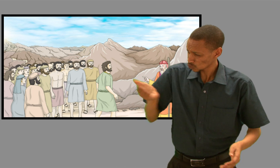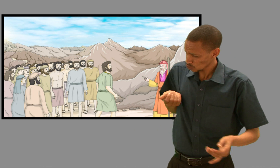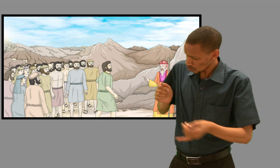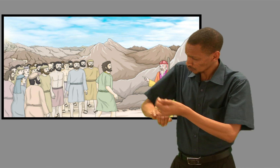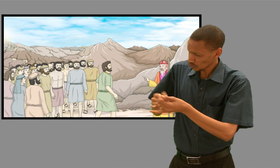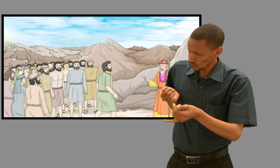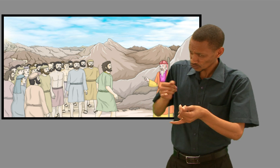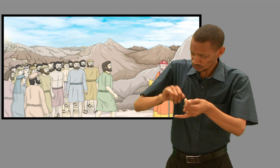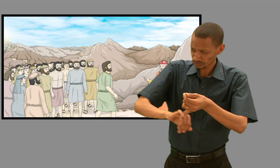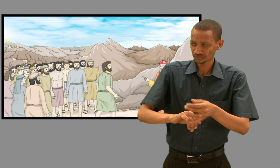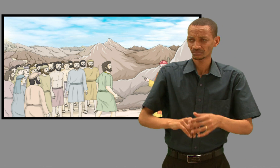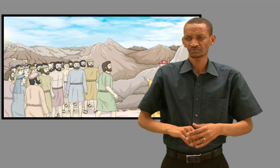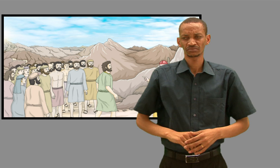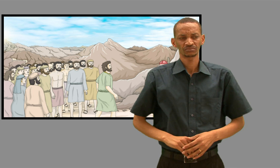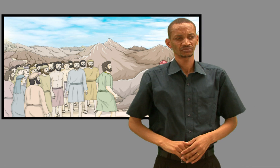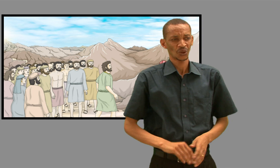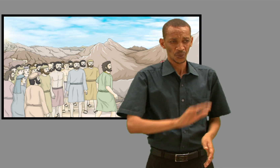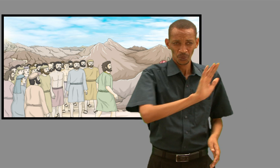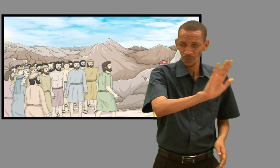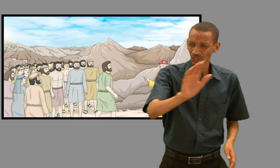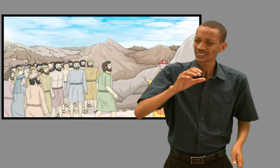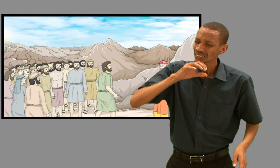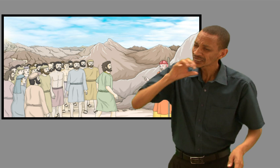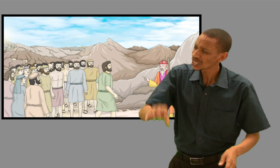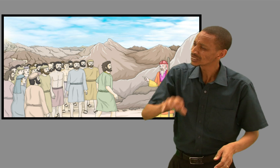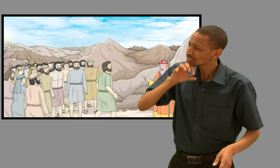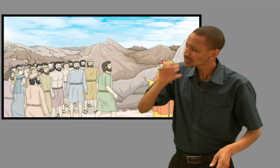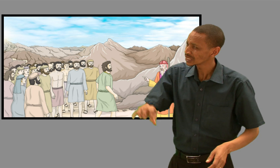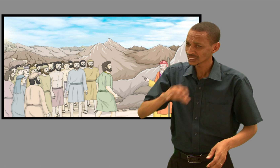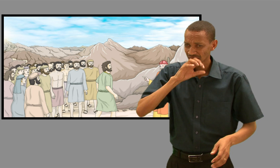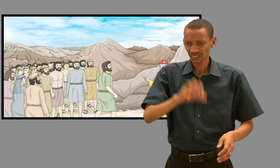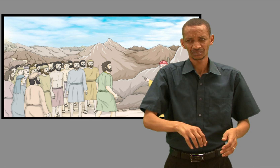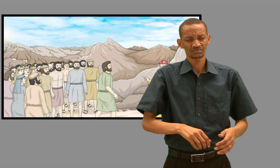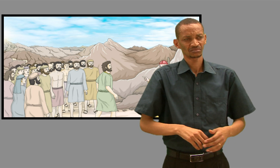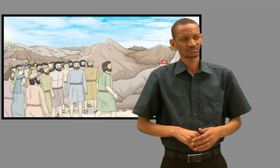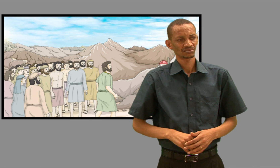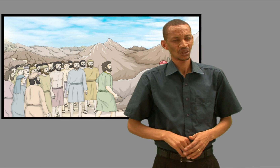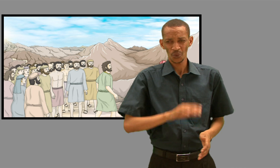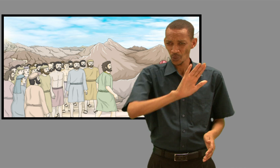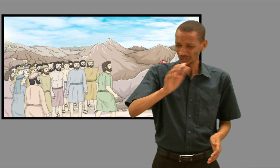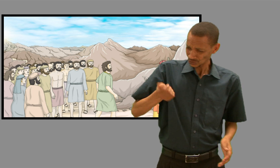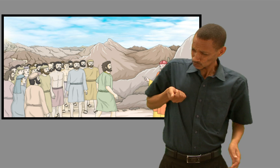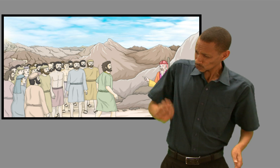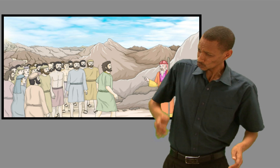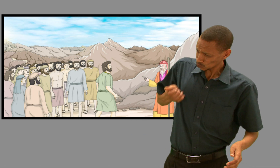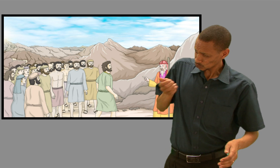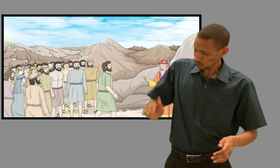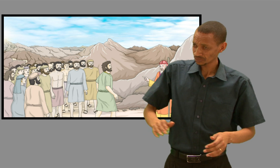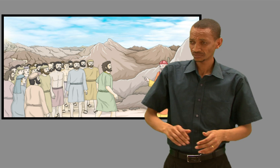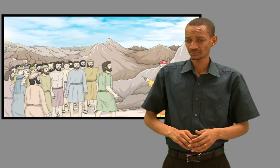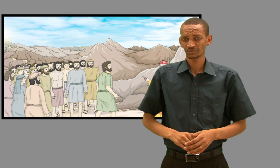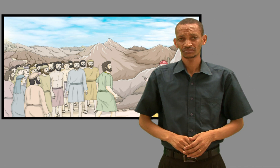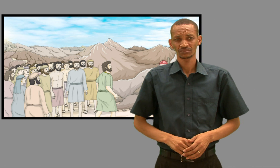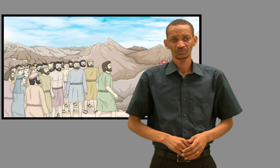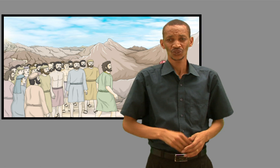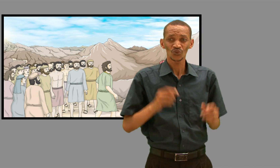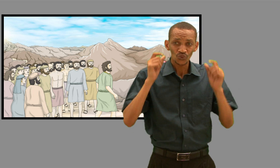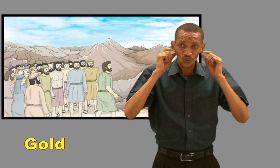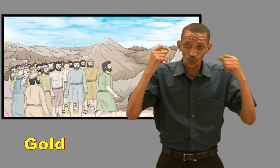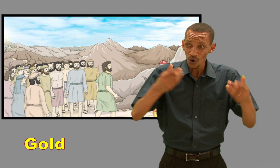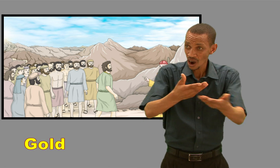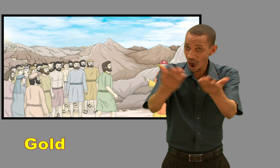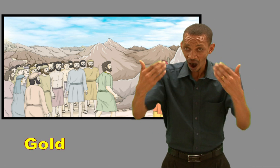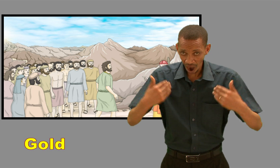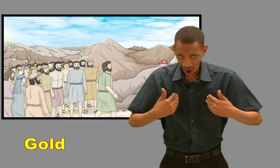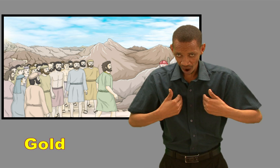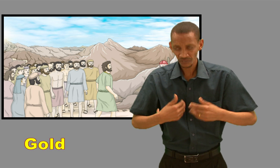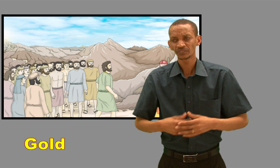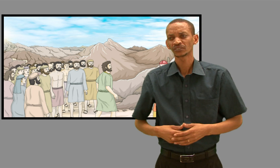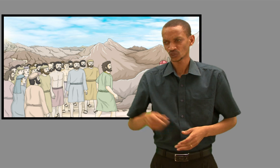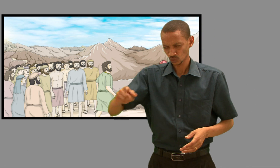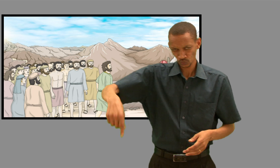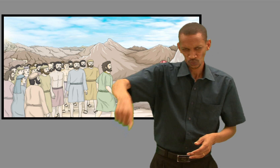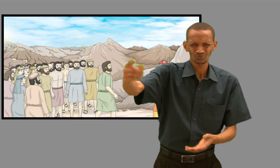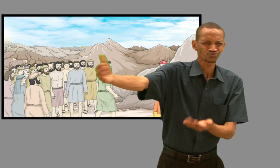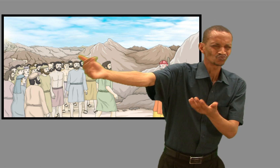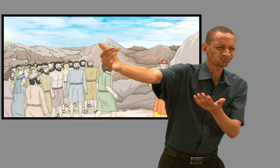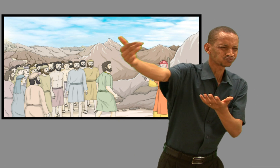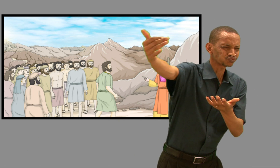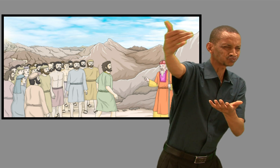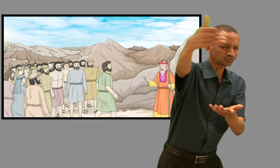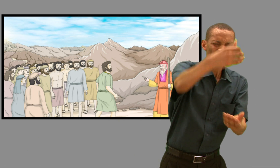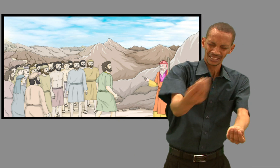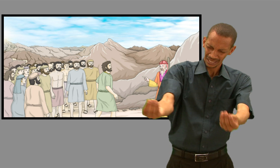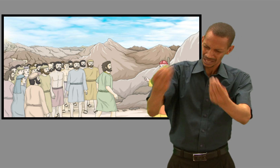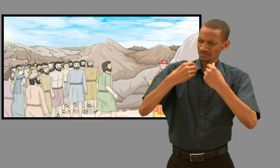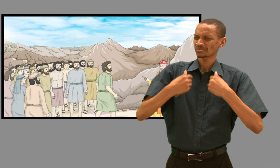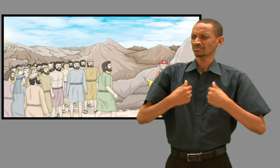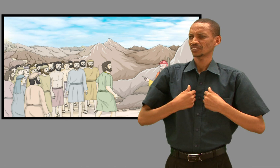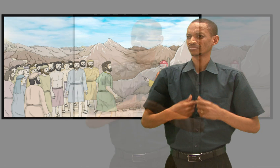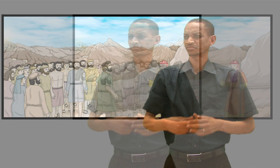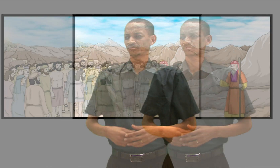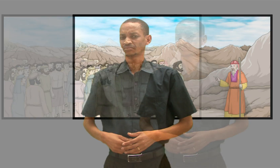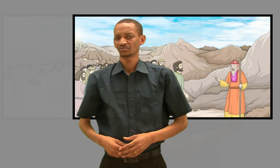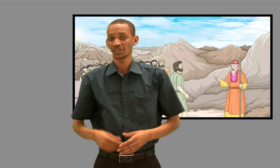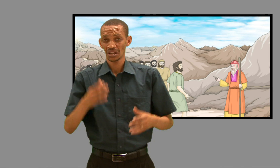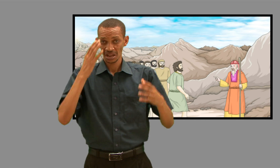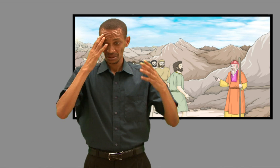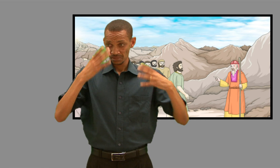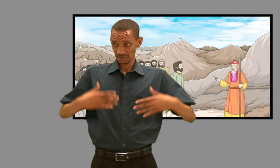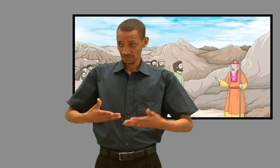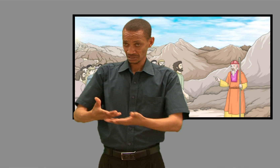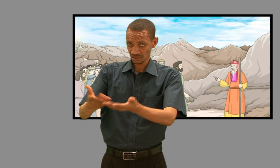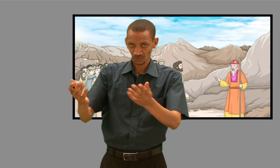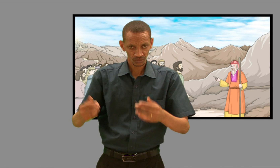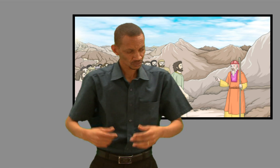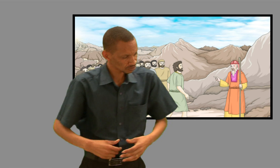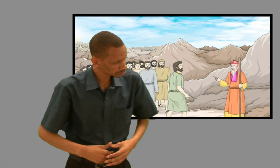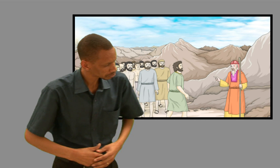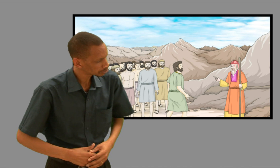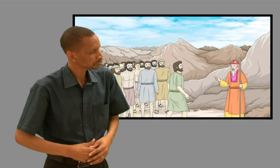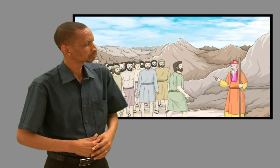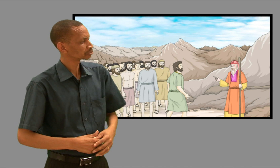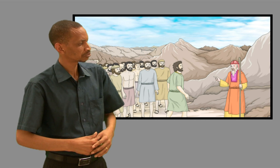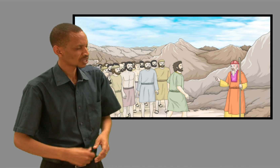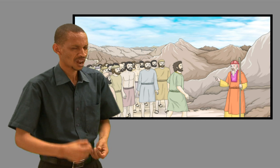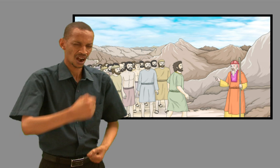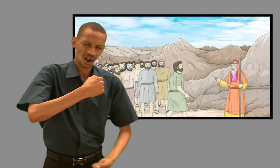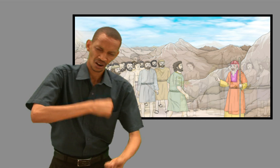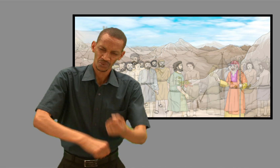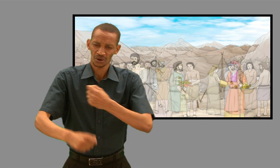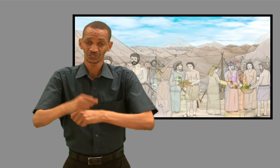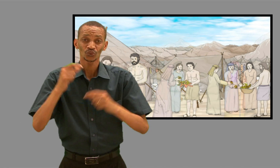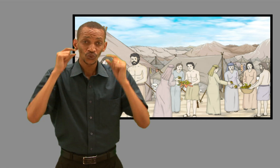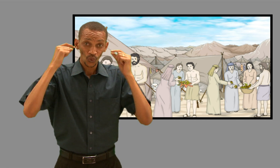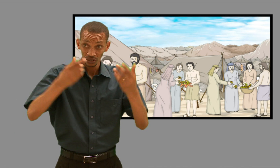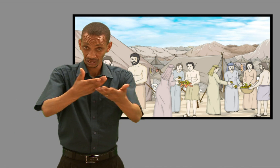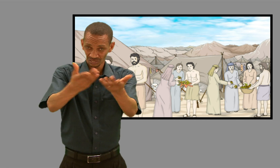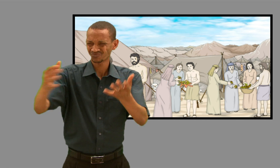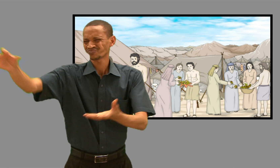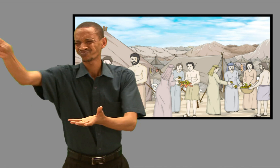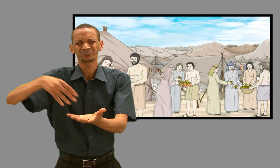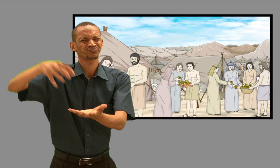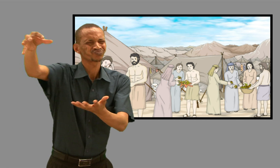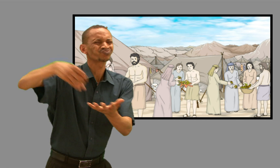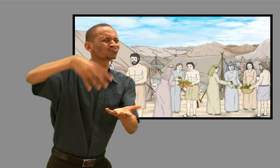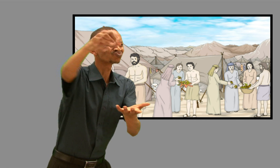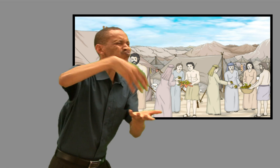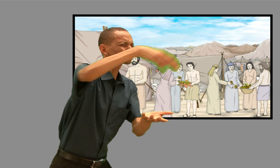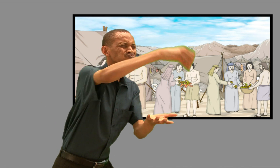So Aaron told them, “Take off the gold earrings that are on your wives and sons and daughters, and bring them to me.”